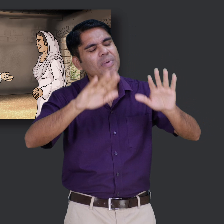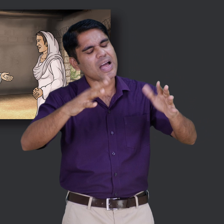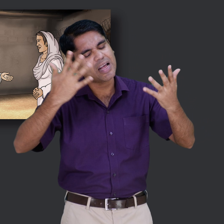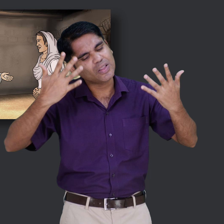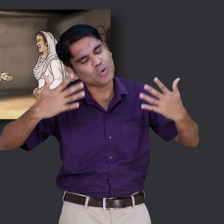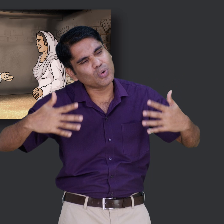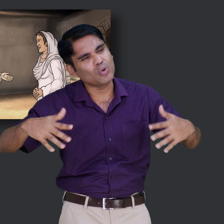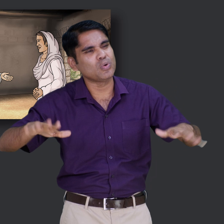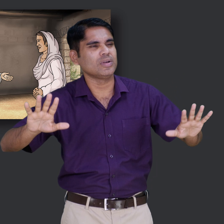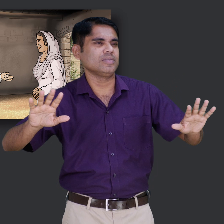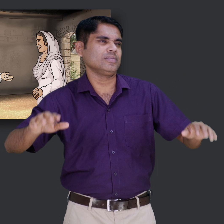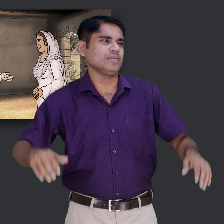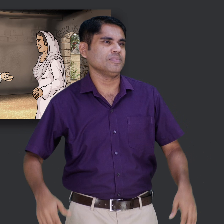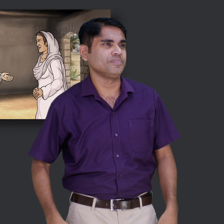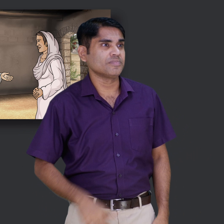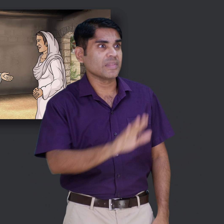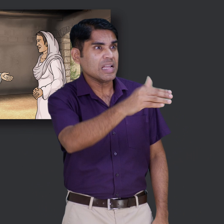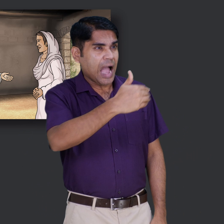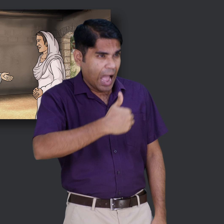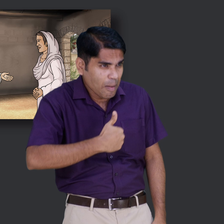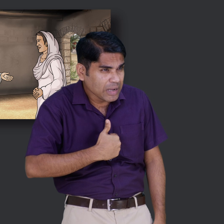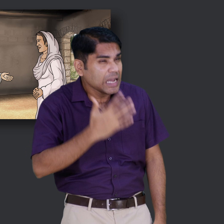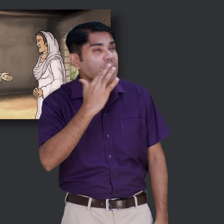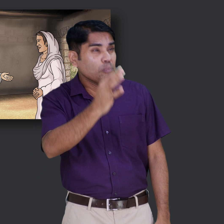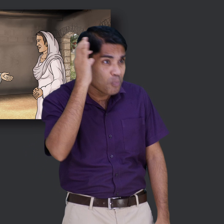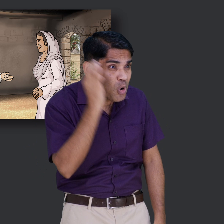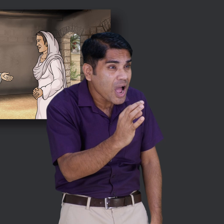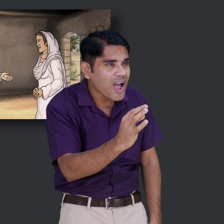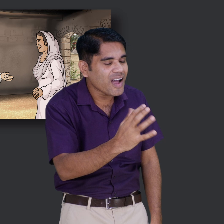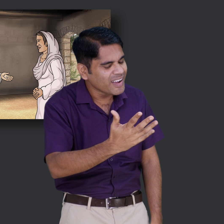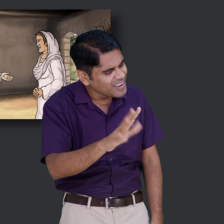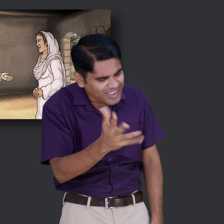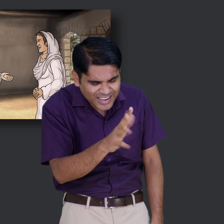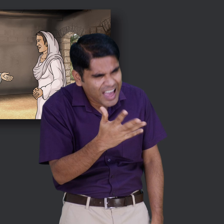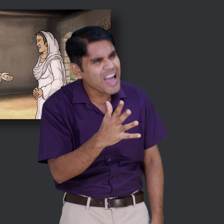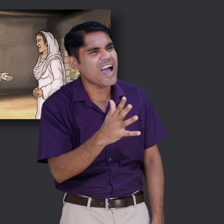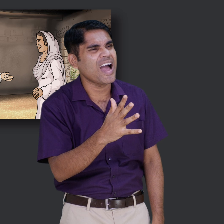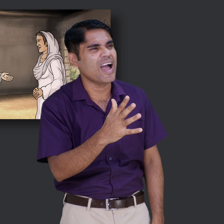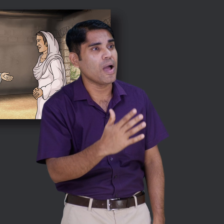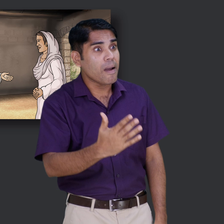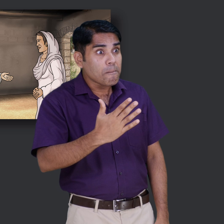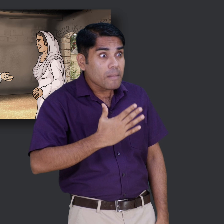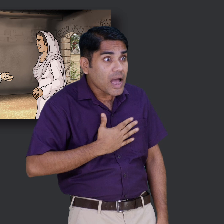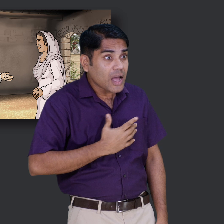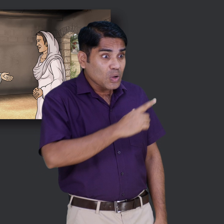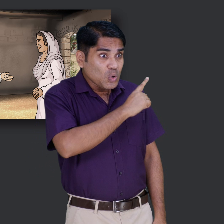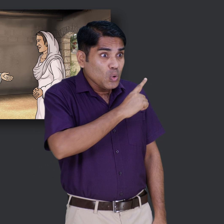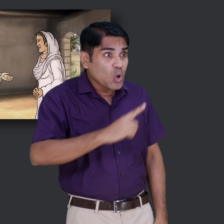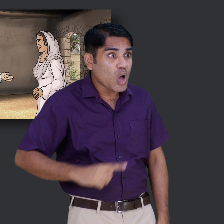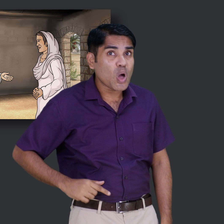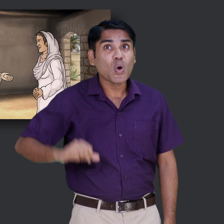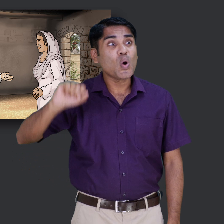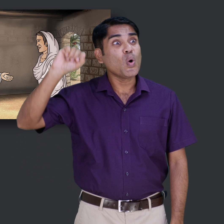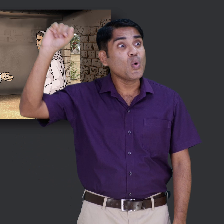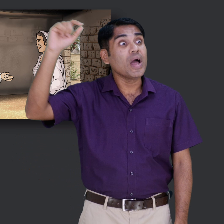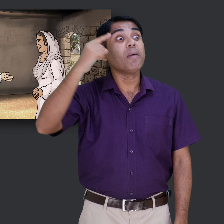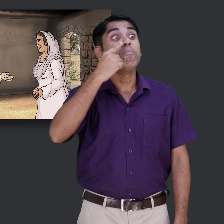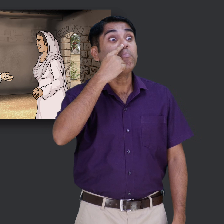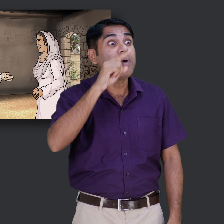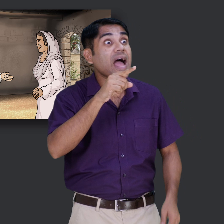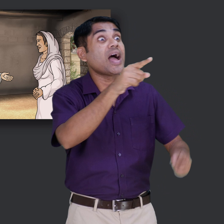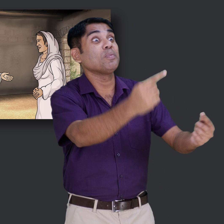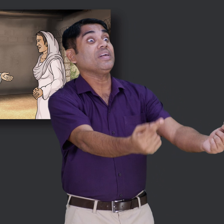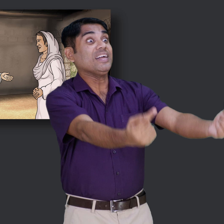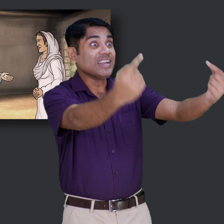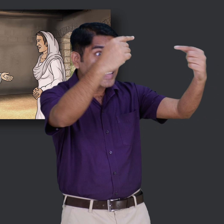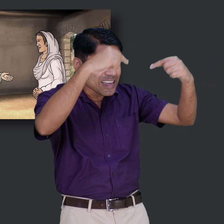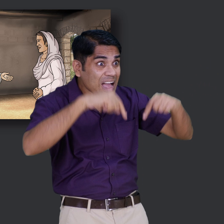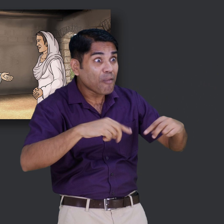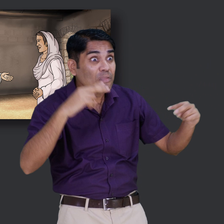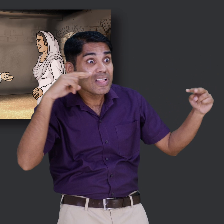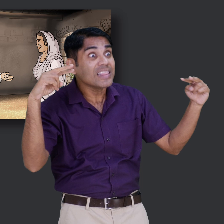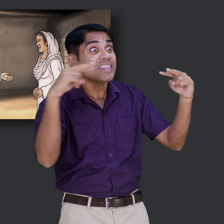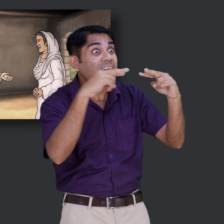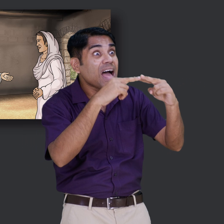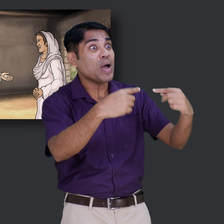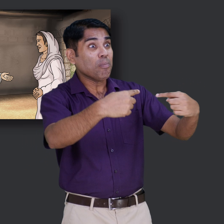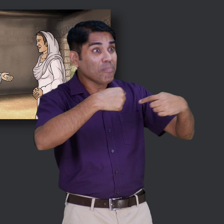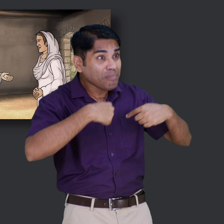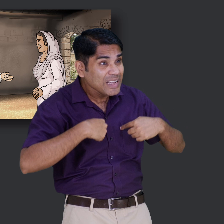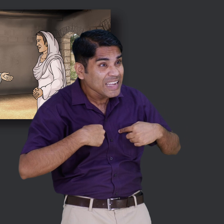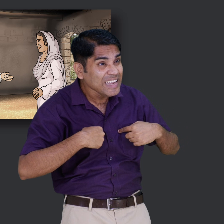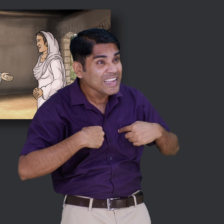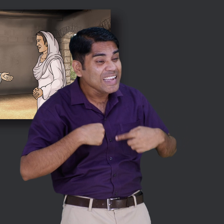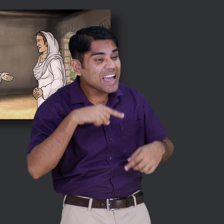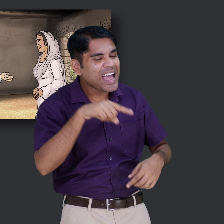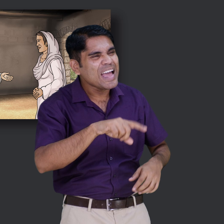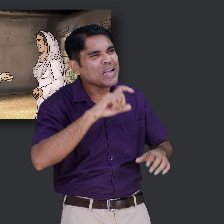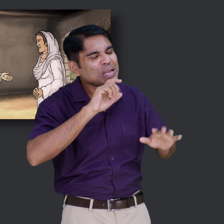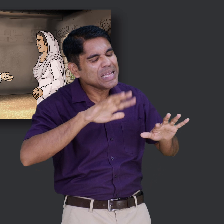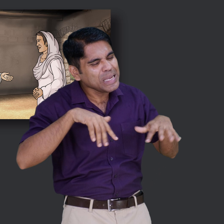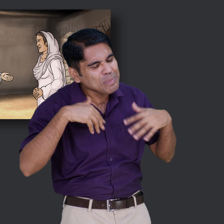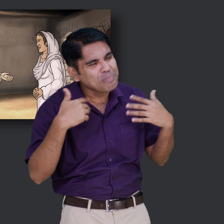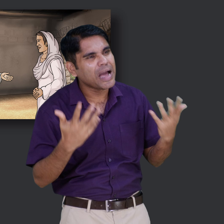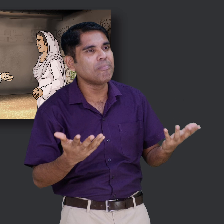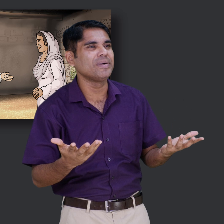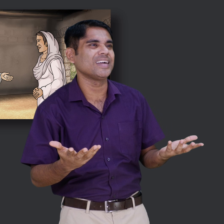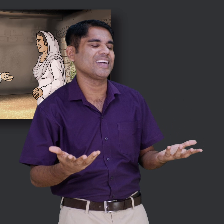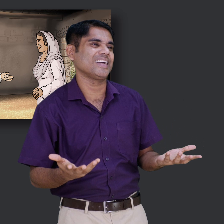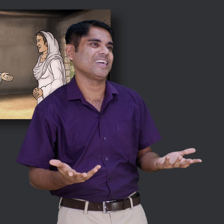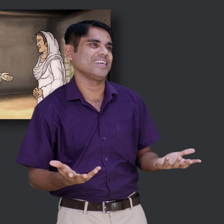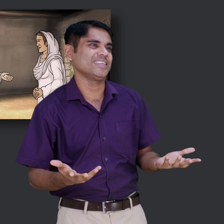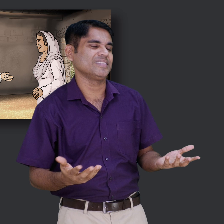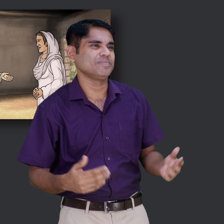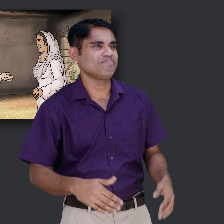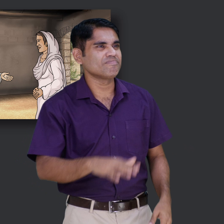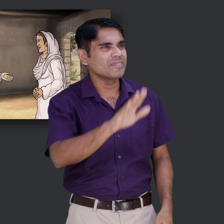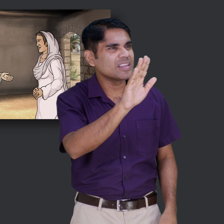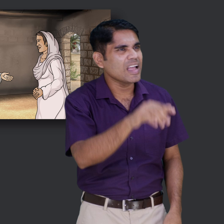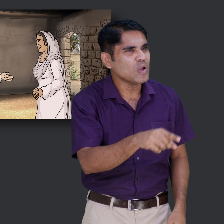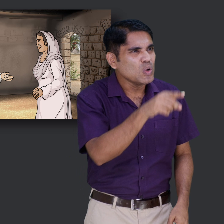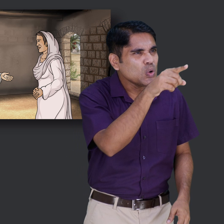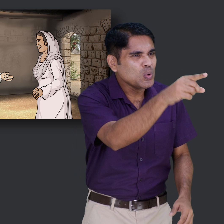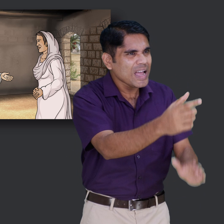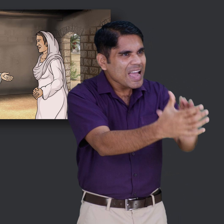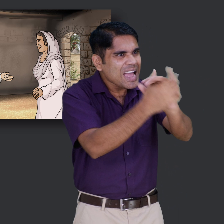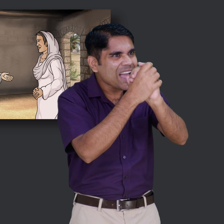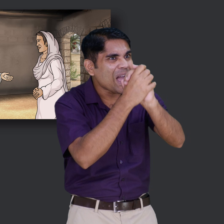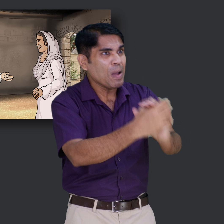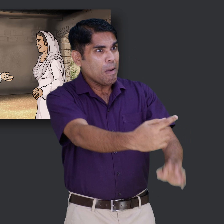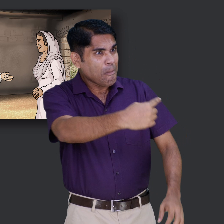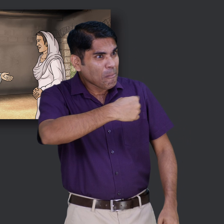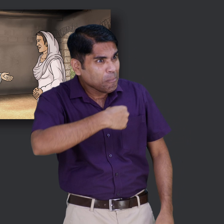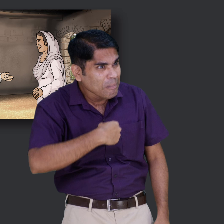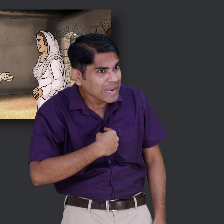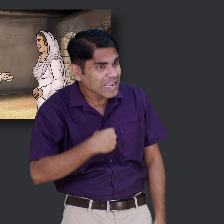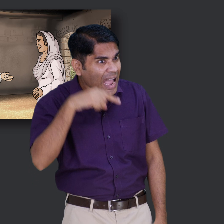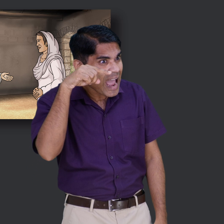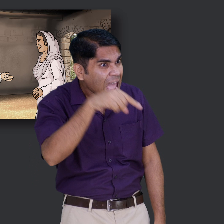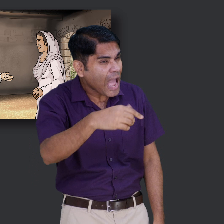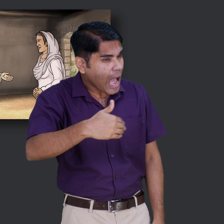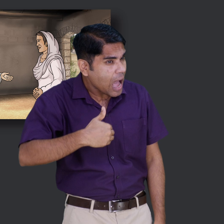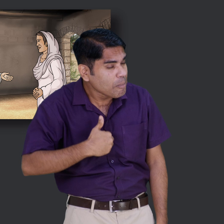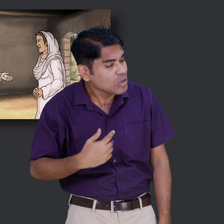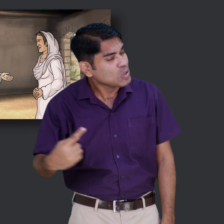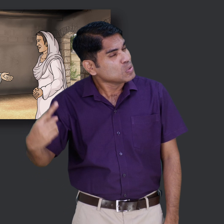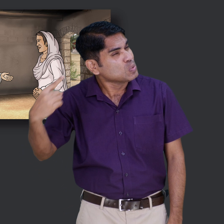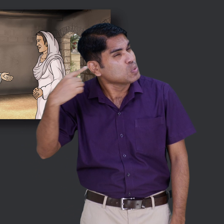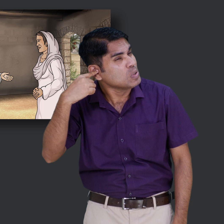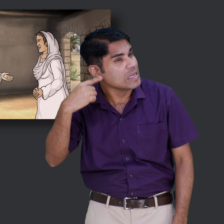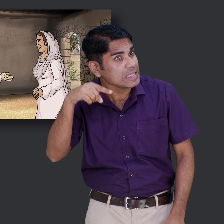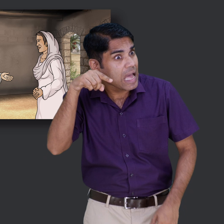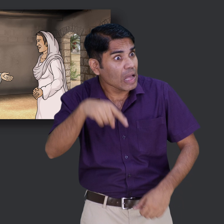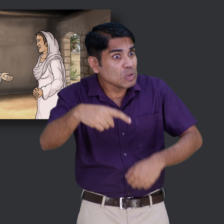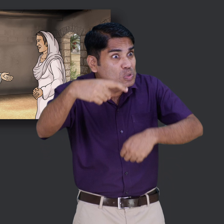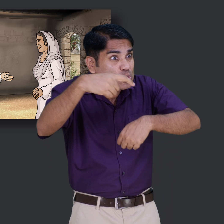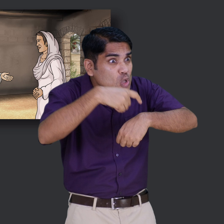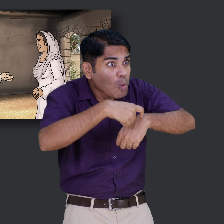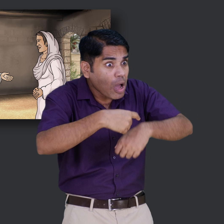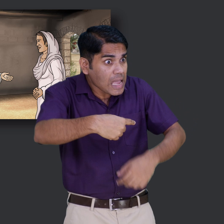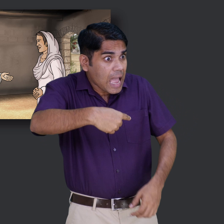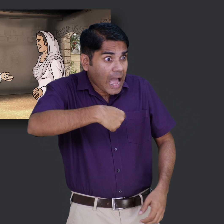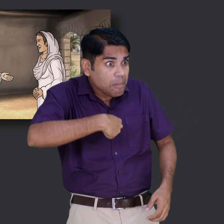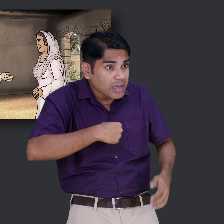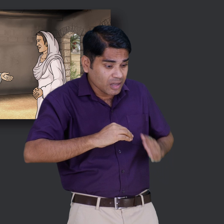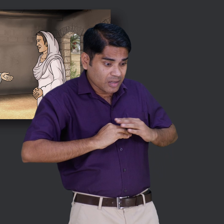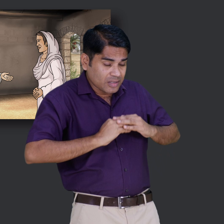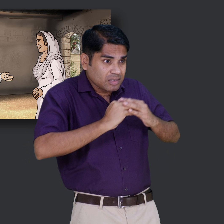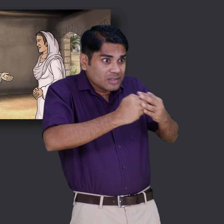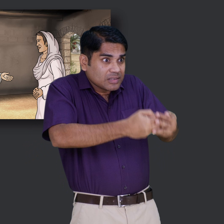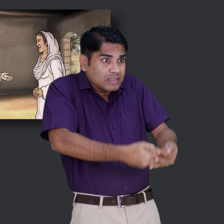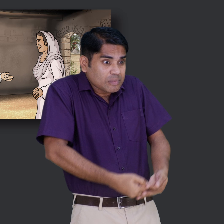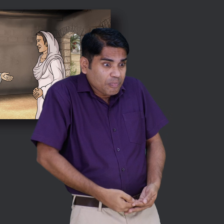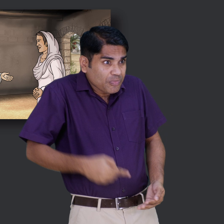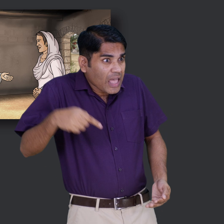And why am I so honored, that the mother of my Lord should come to me?